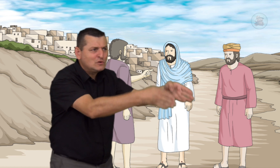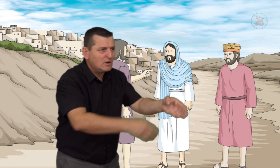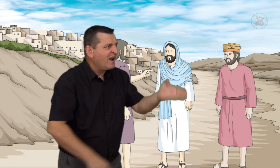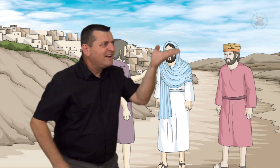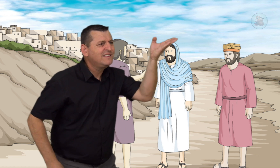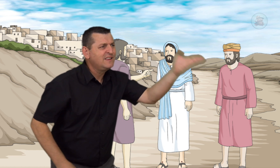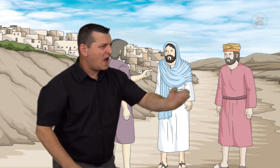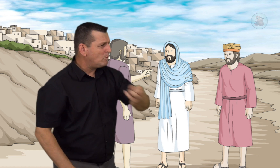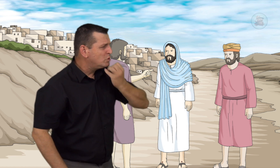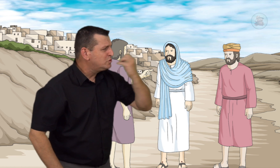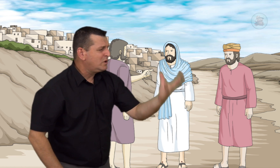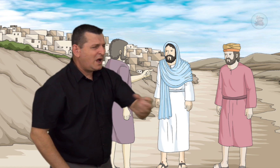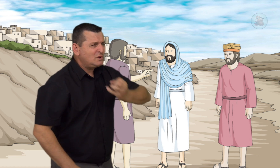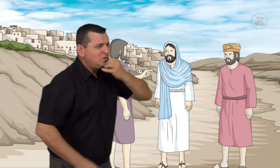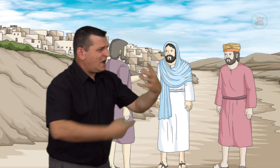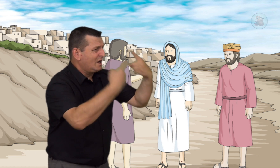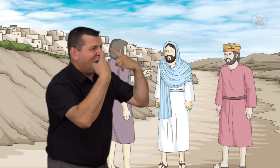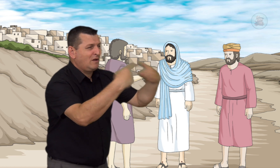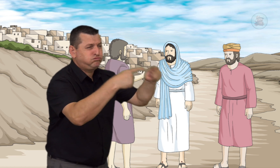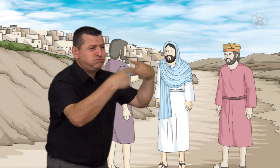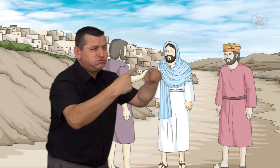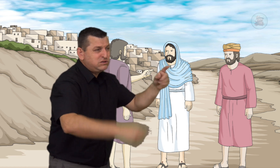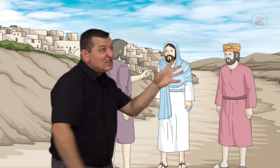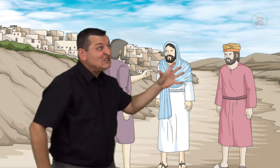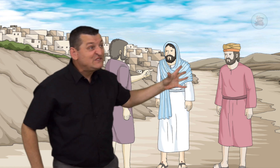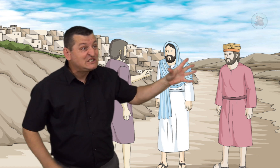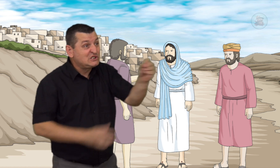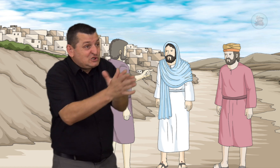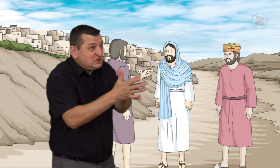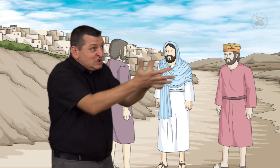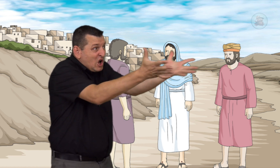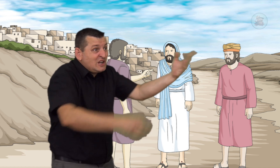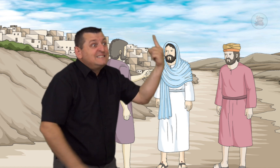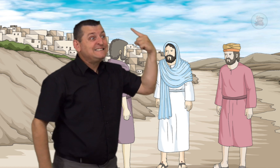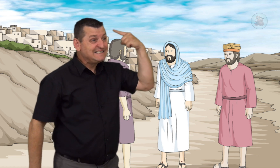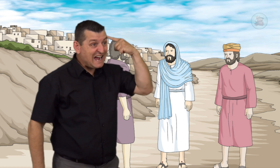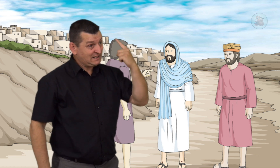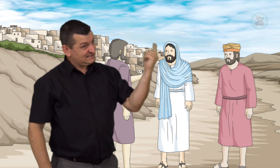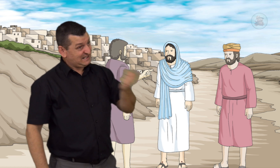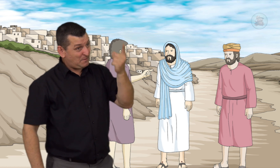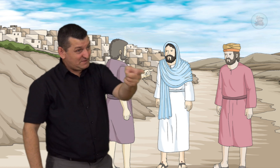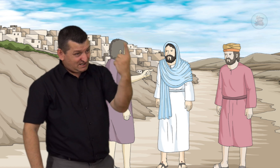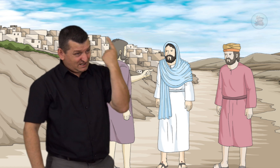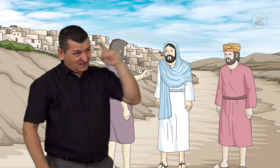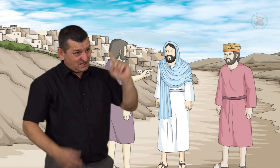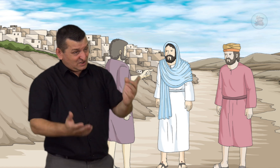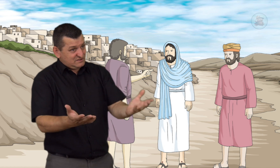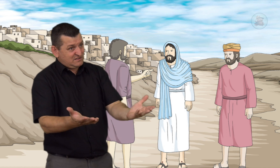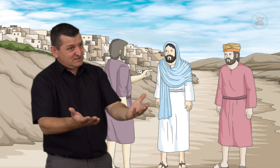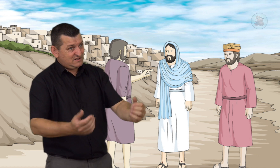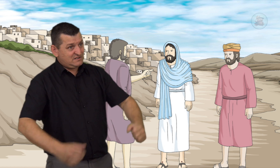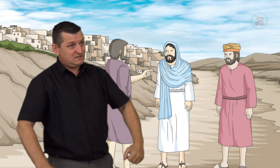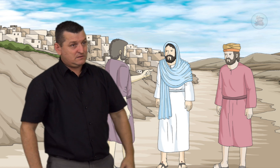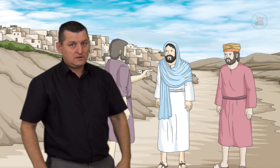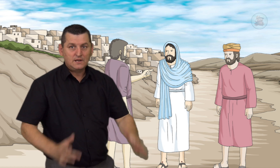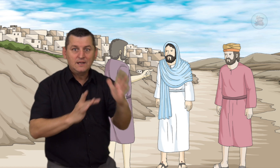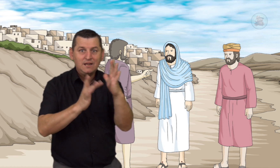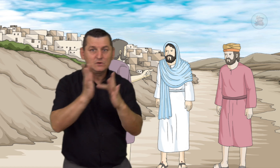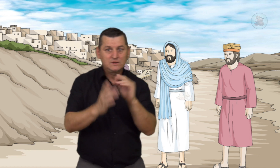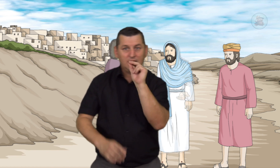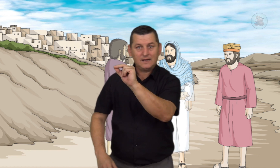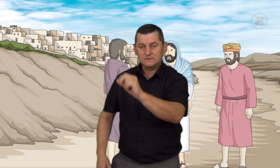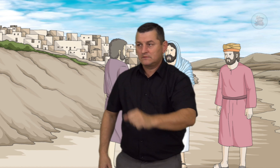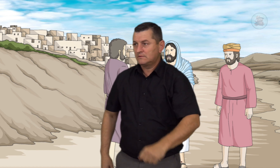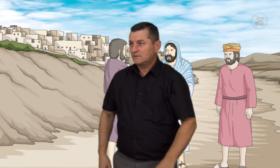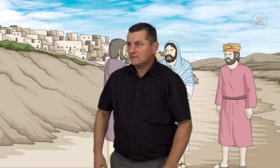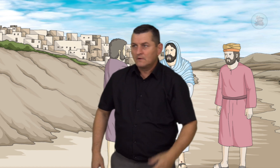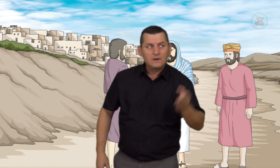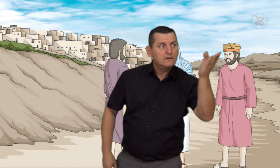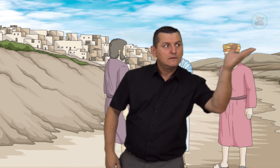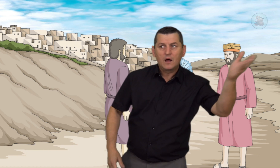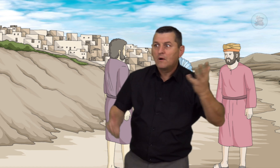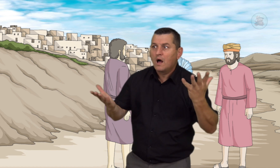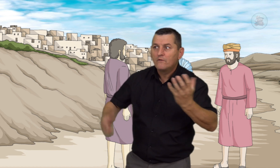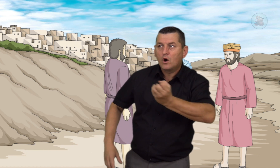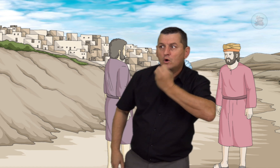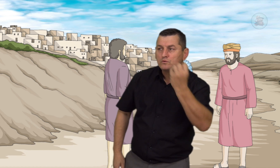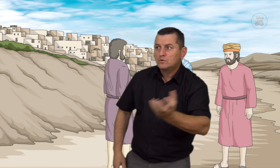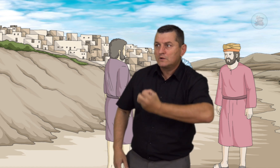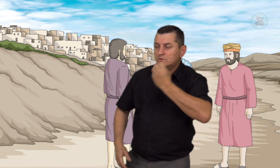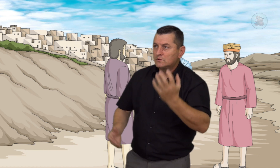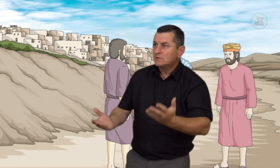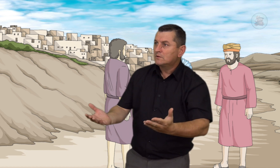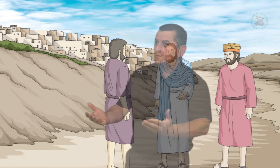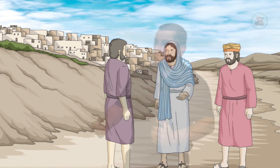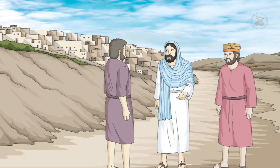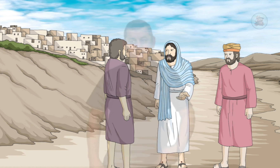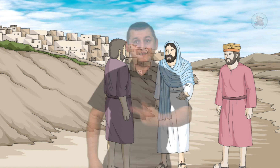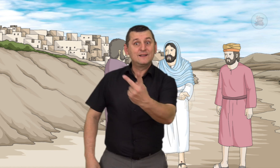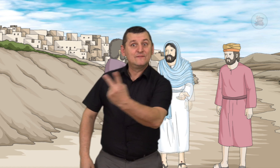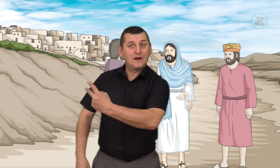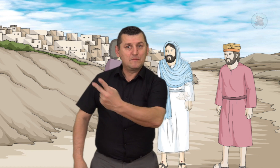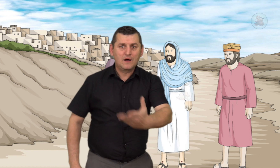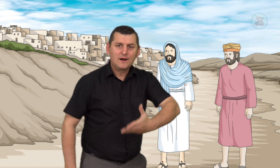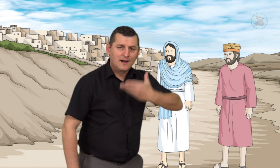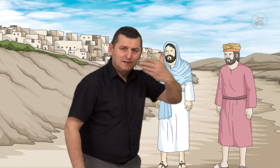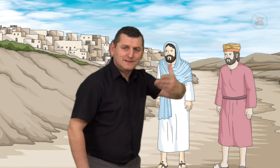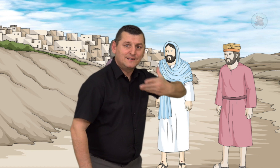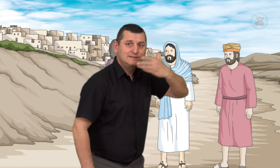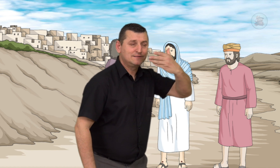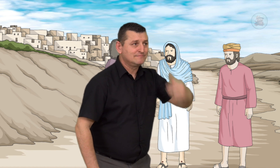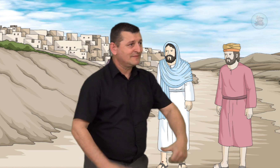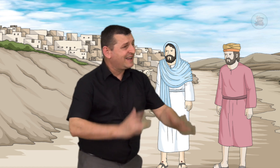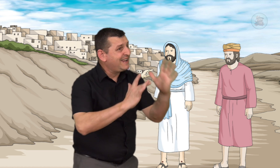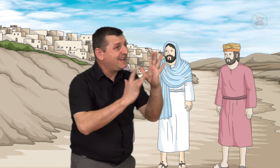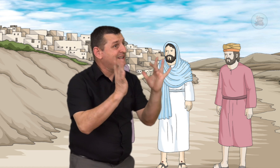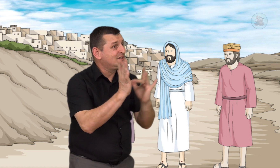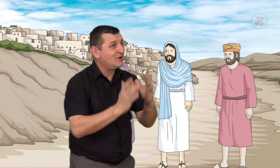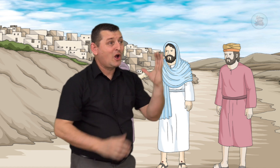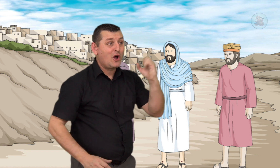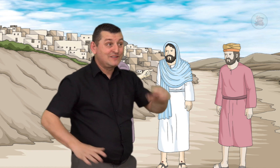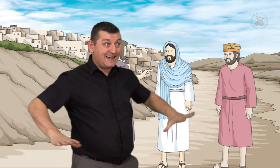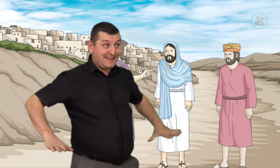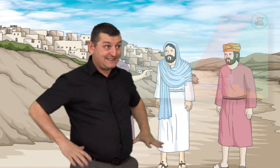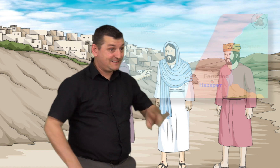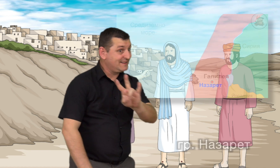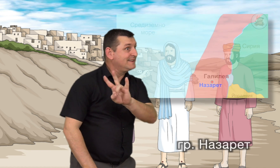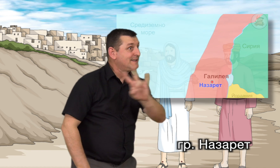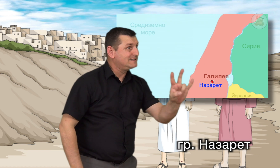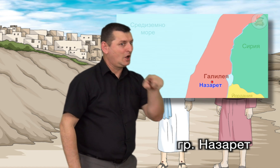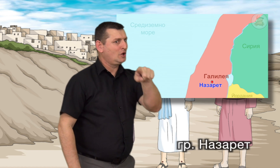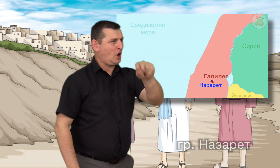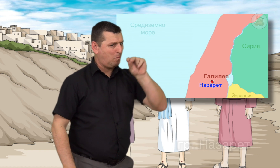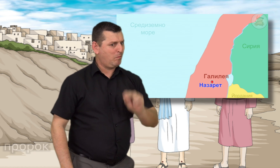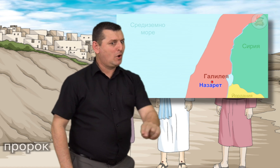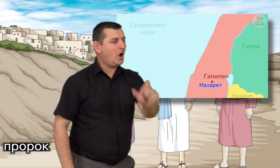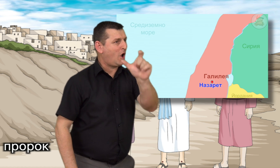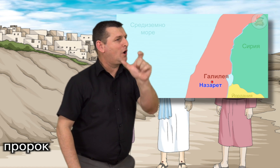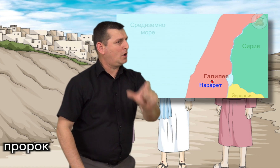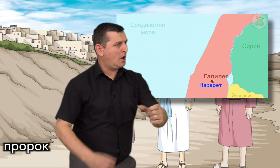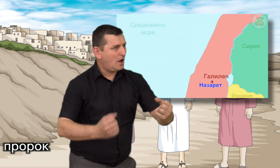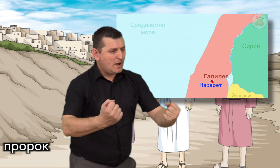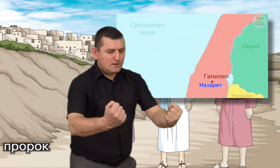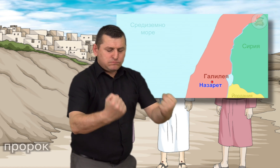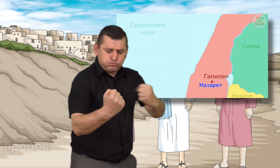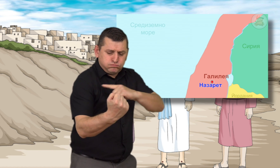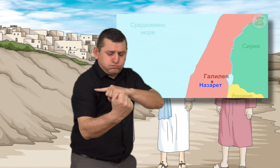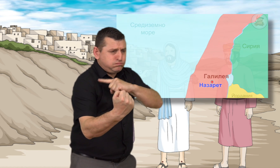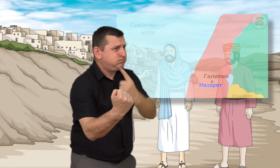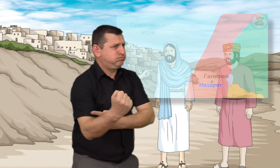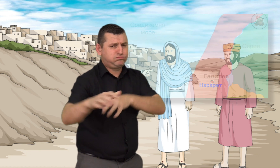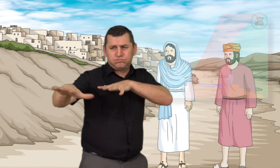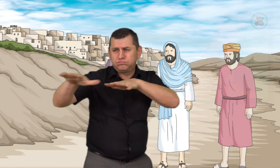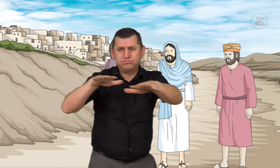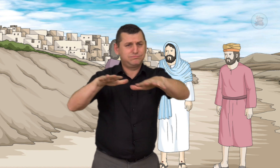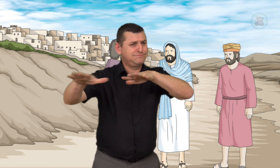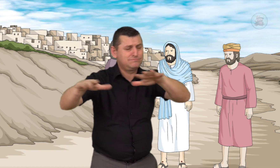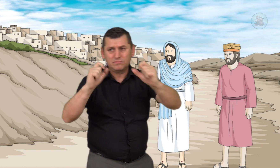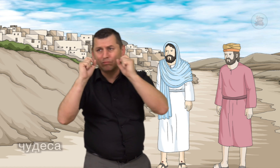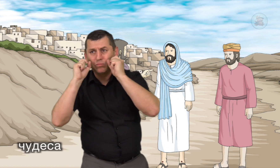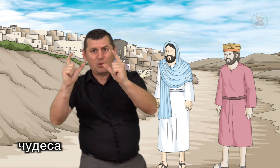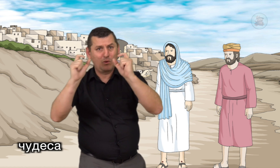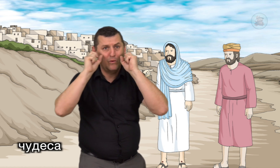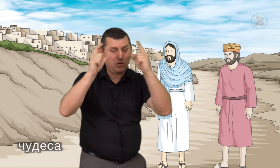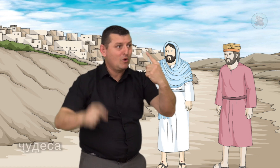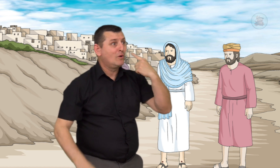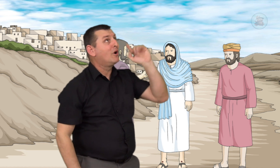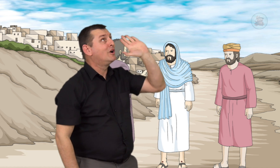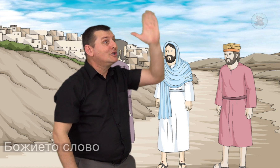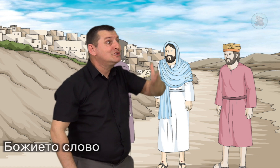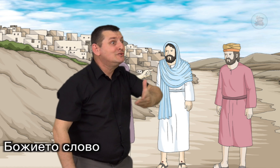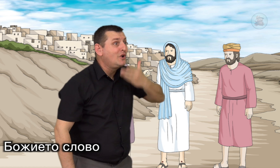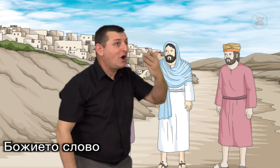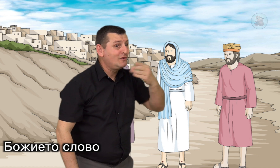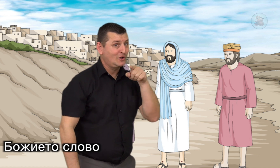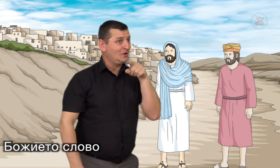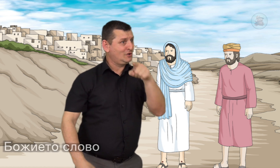One of them, named Cleopas, asked Him, “Are You the only visitor to Jerusalem who does not know the things that have happened there in recent days?”